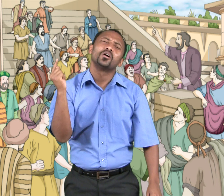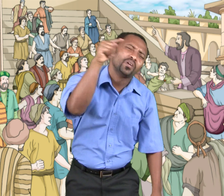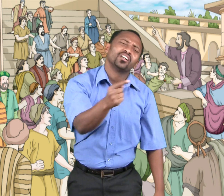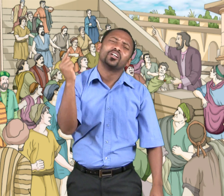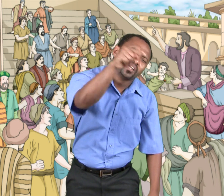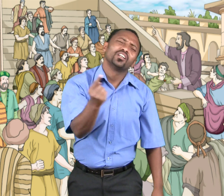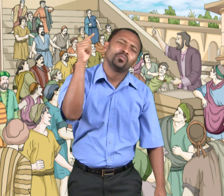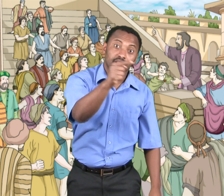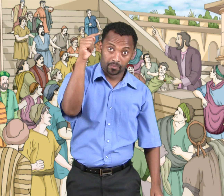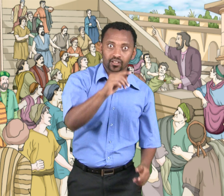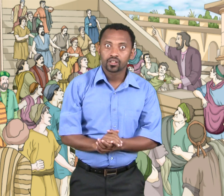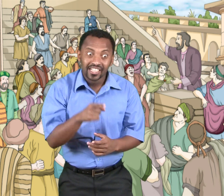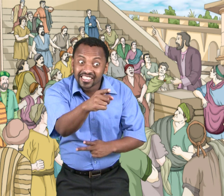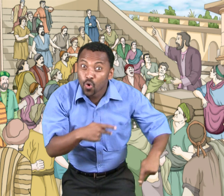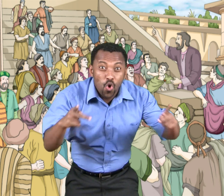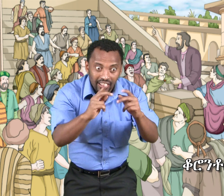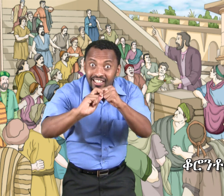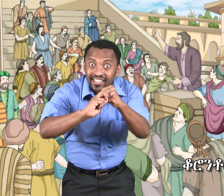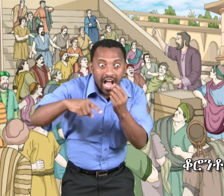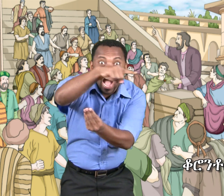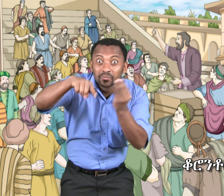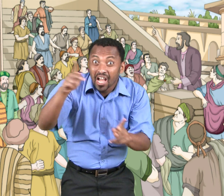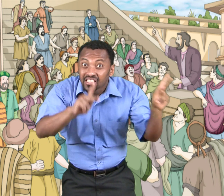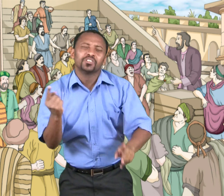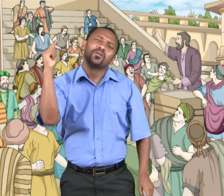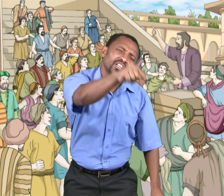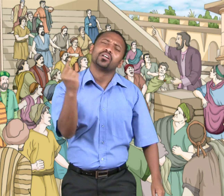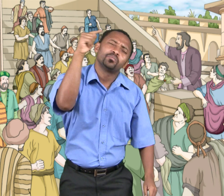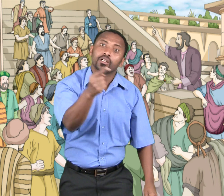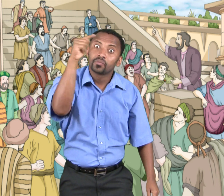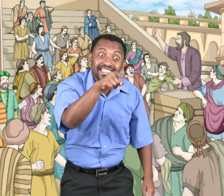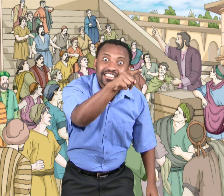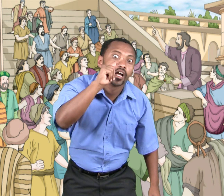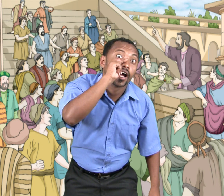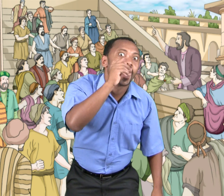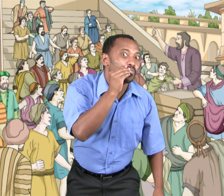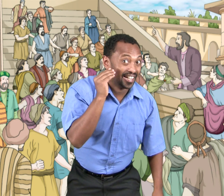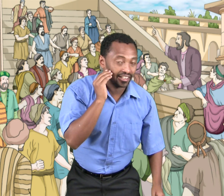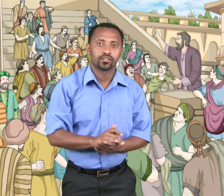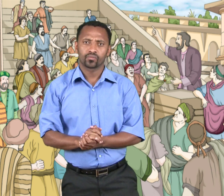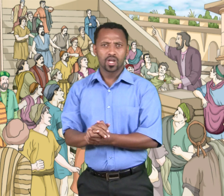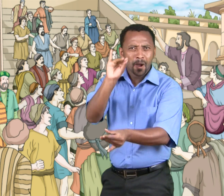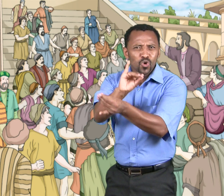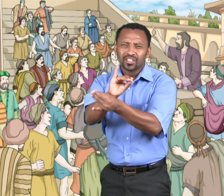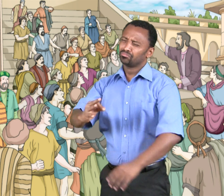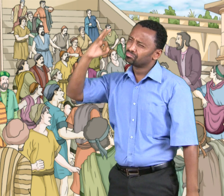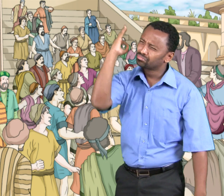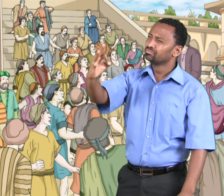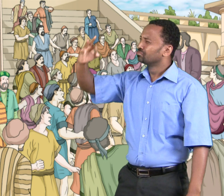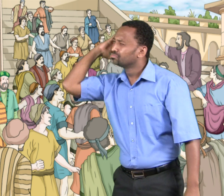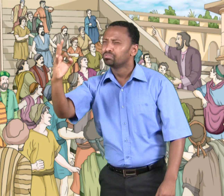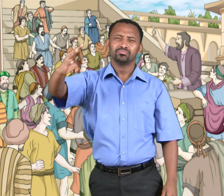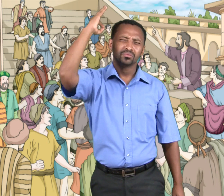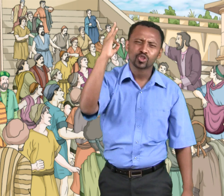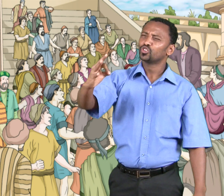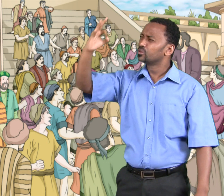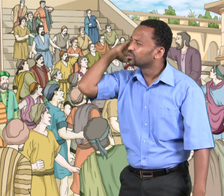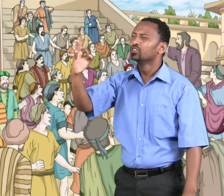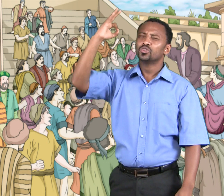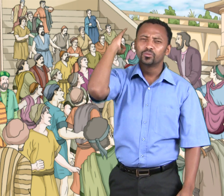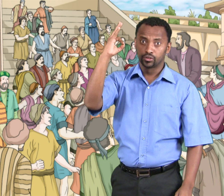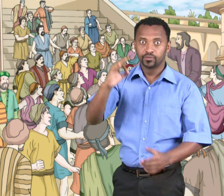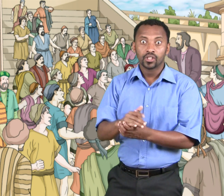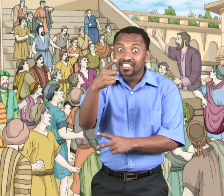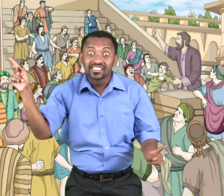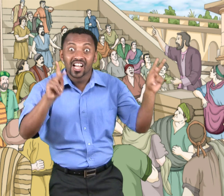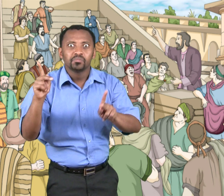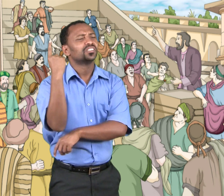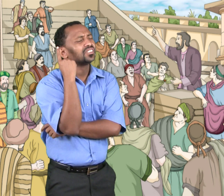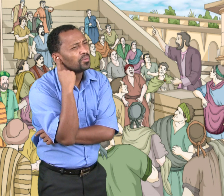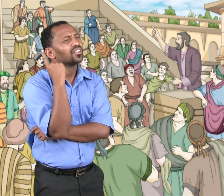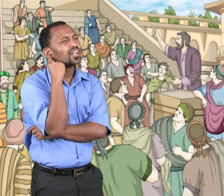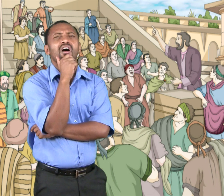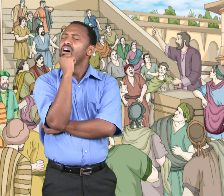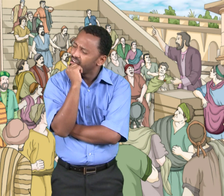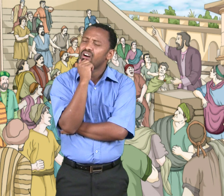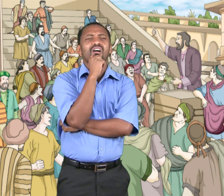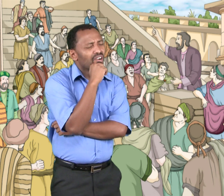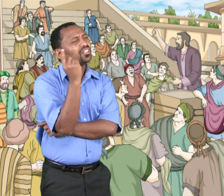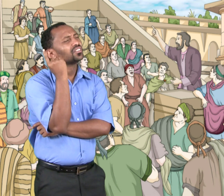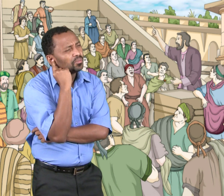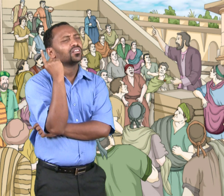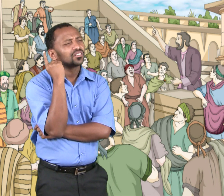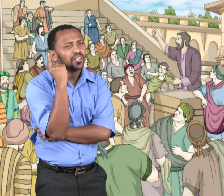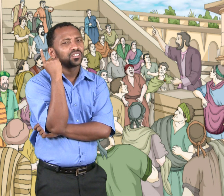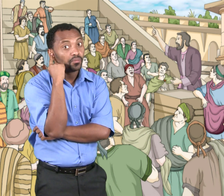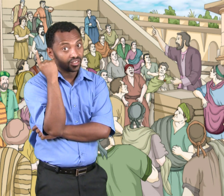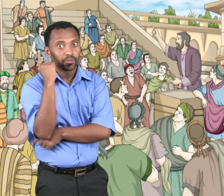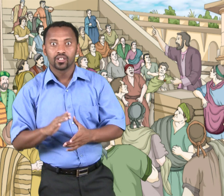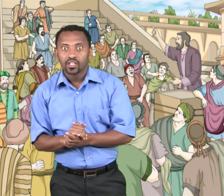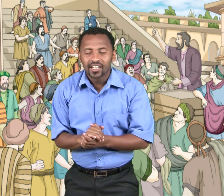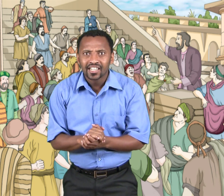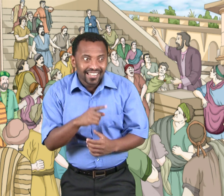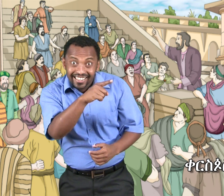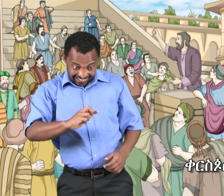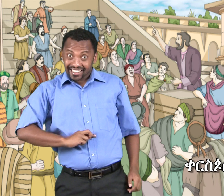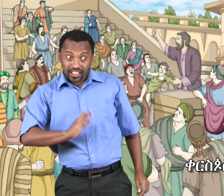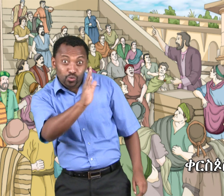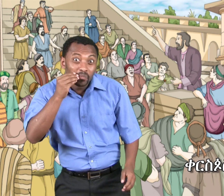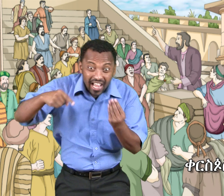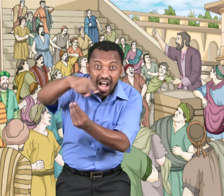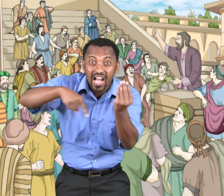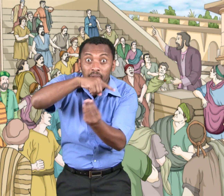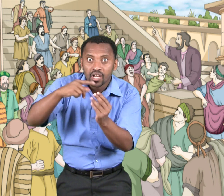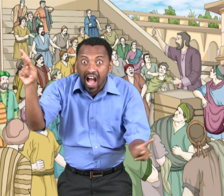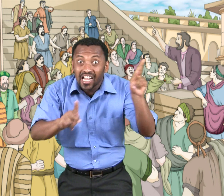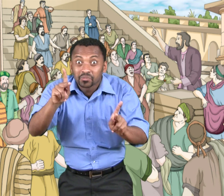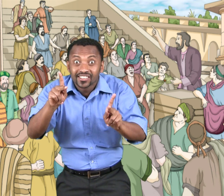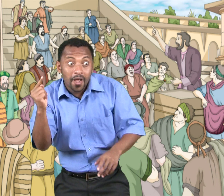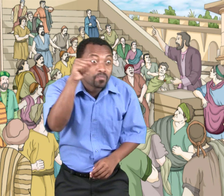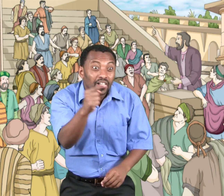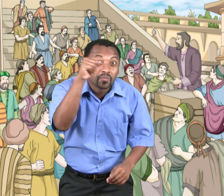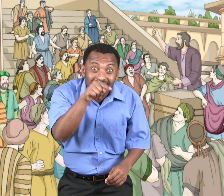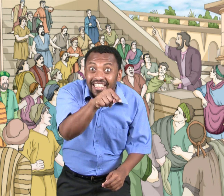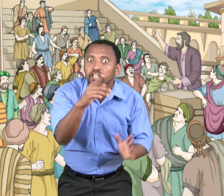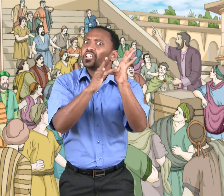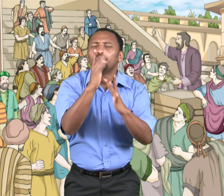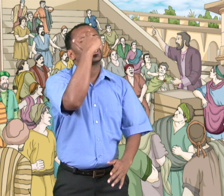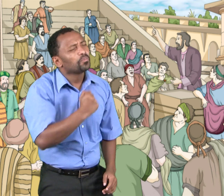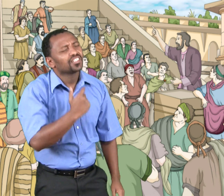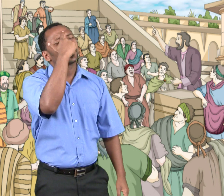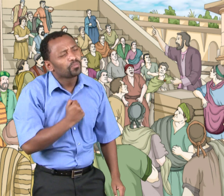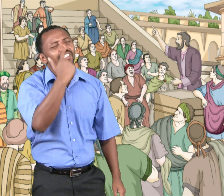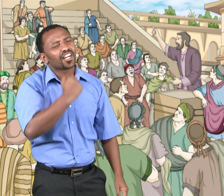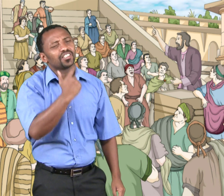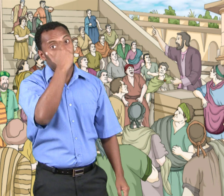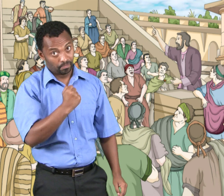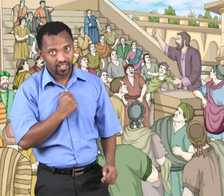Crispus, the synagogue leader, and his whole household believed in the Lord.